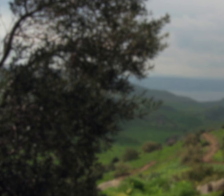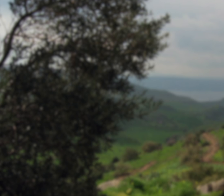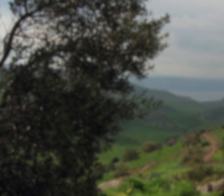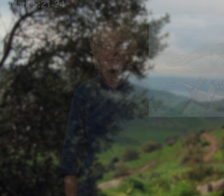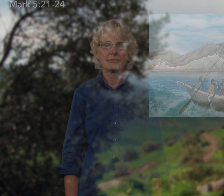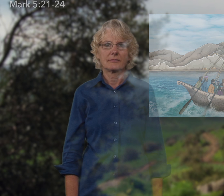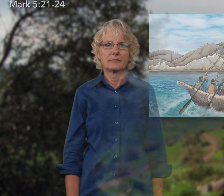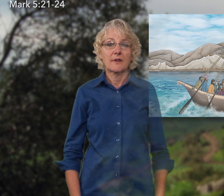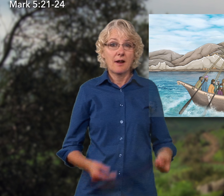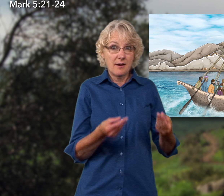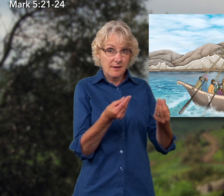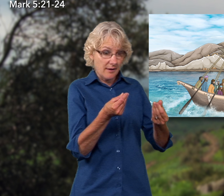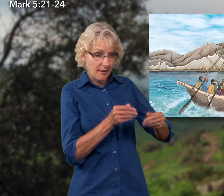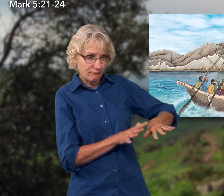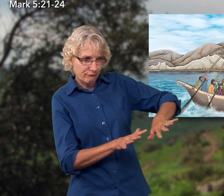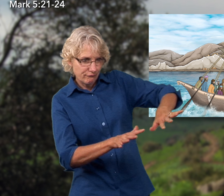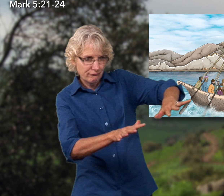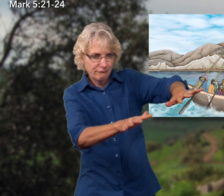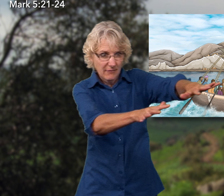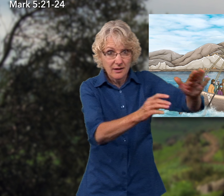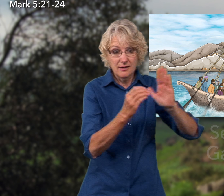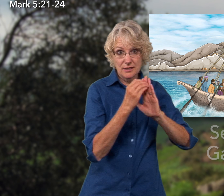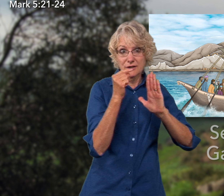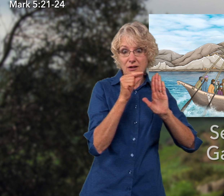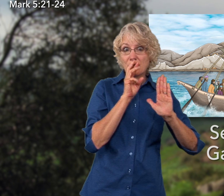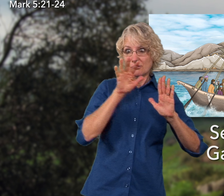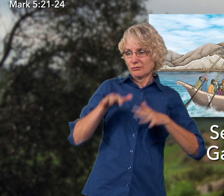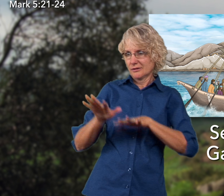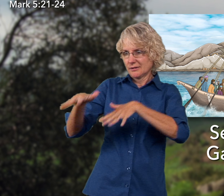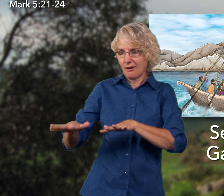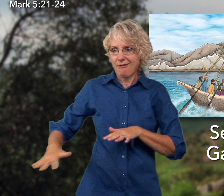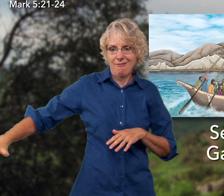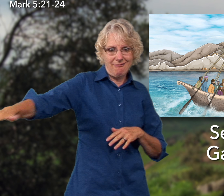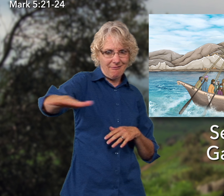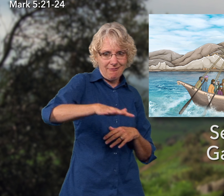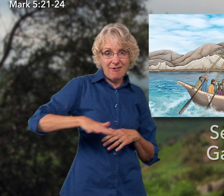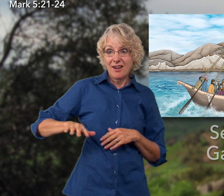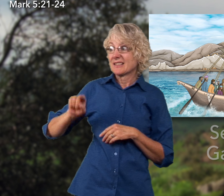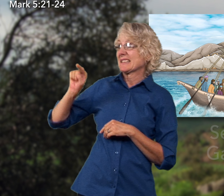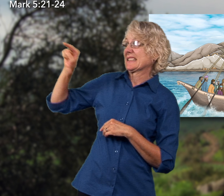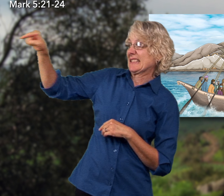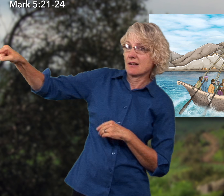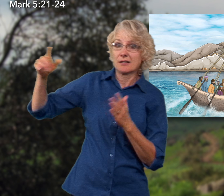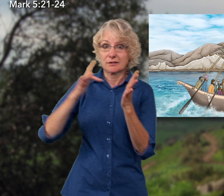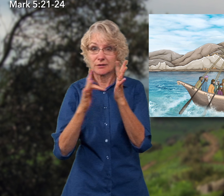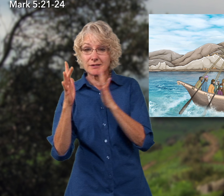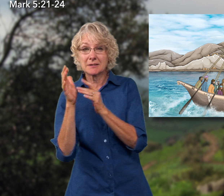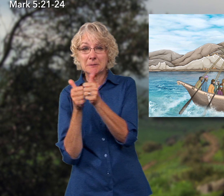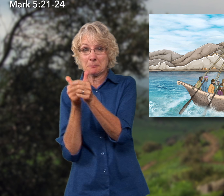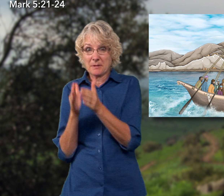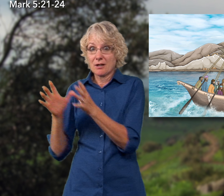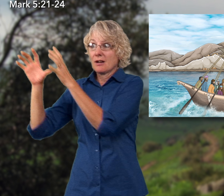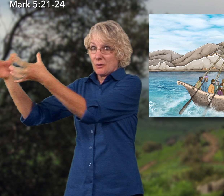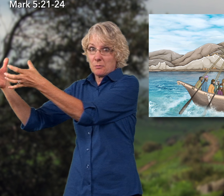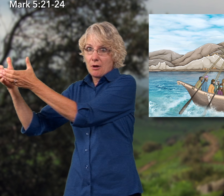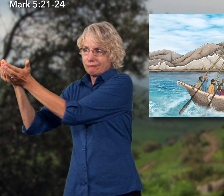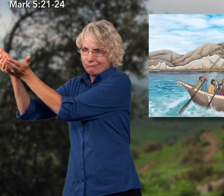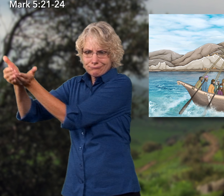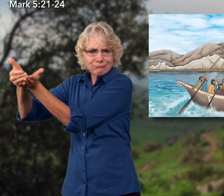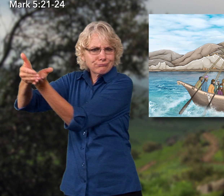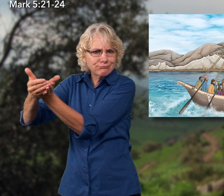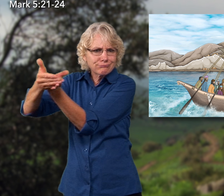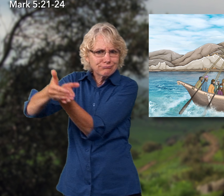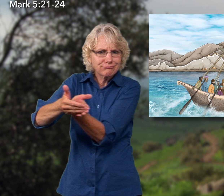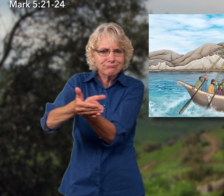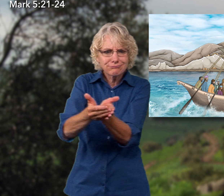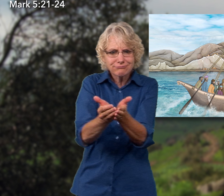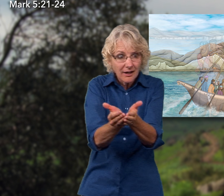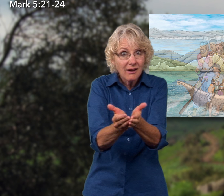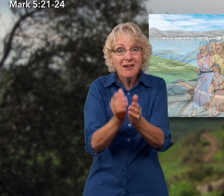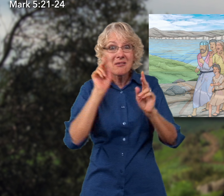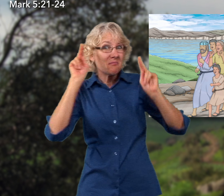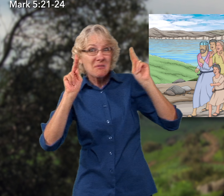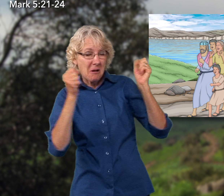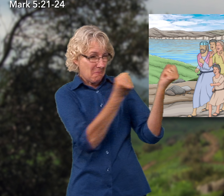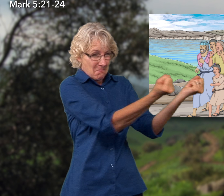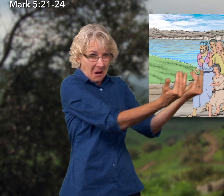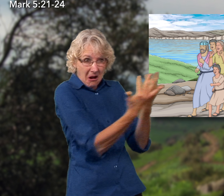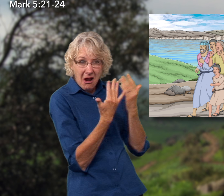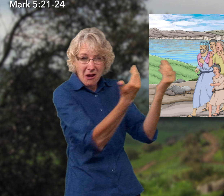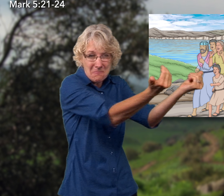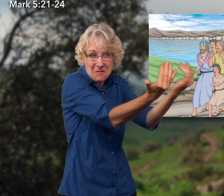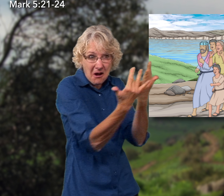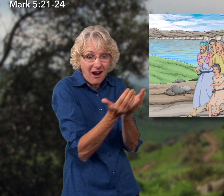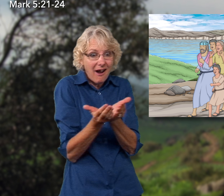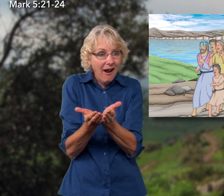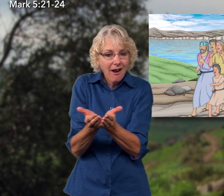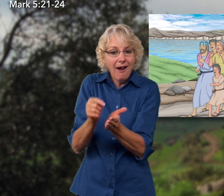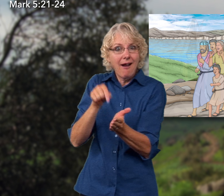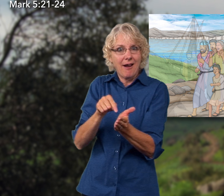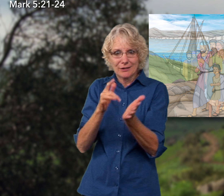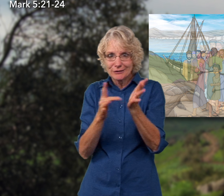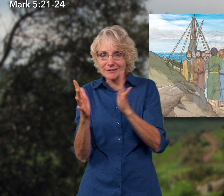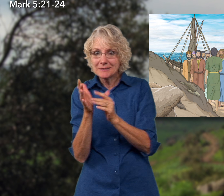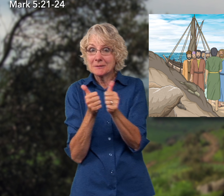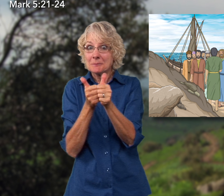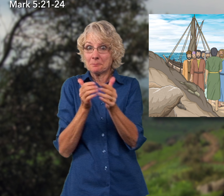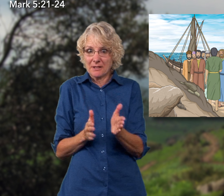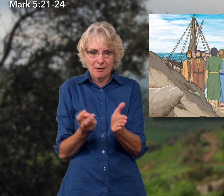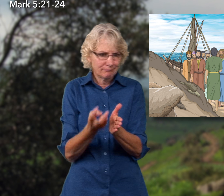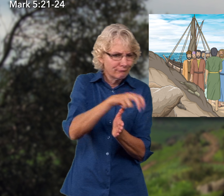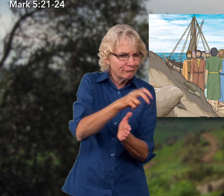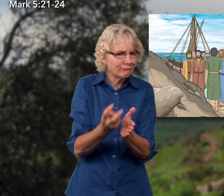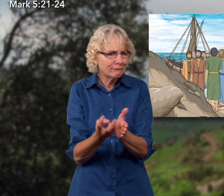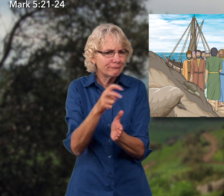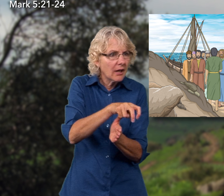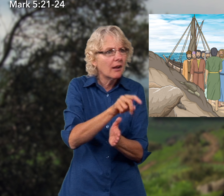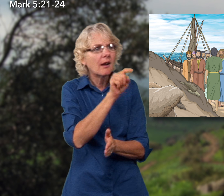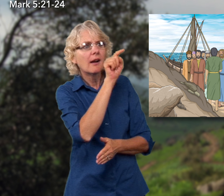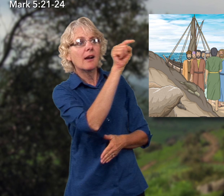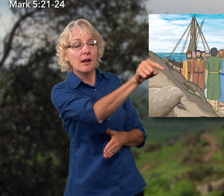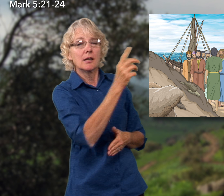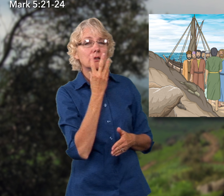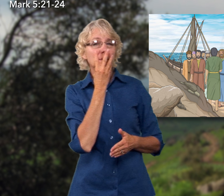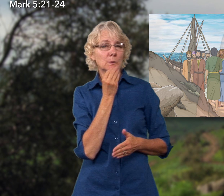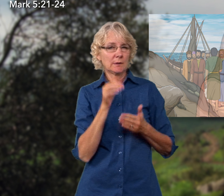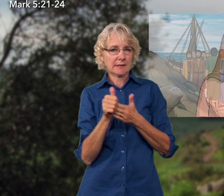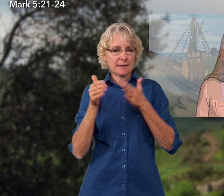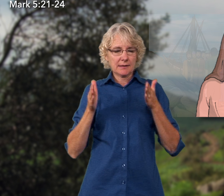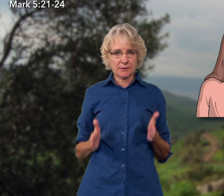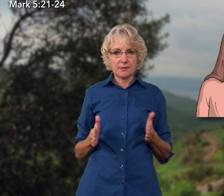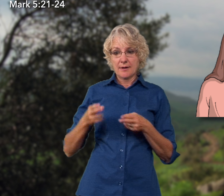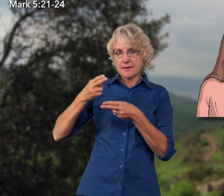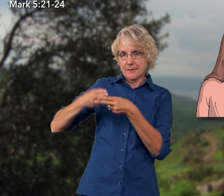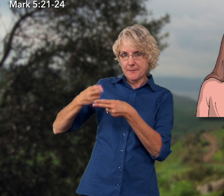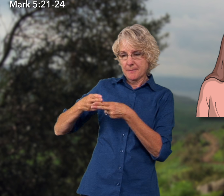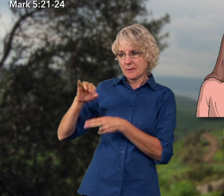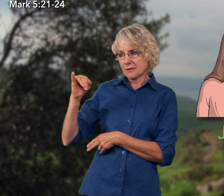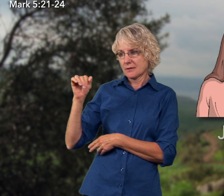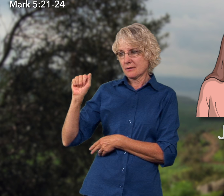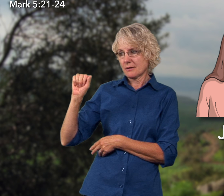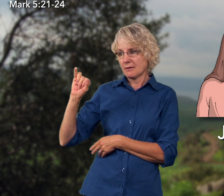When Jesus had again crossed by boat to the other side, a large crowd gathered around Him beside the sea.